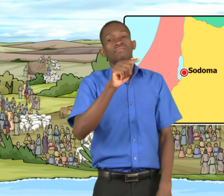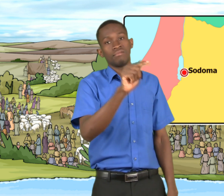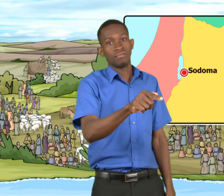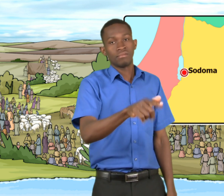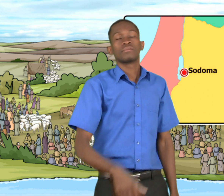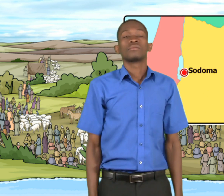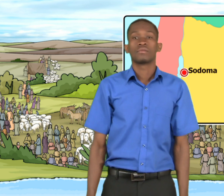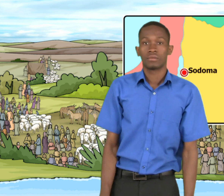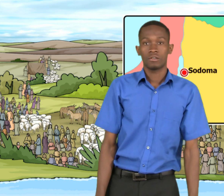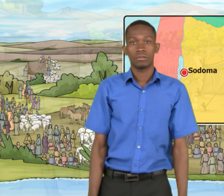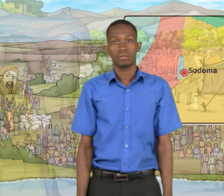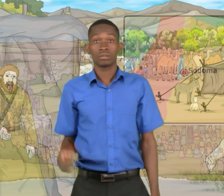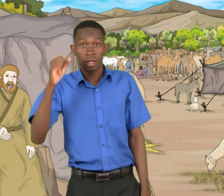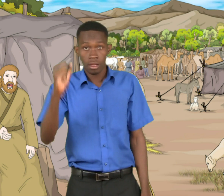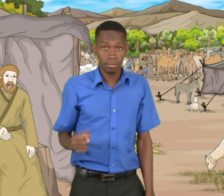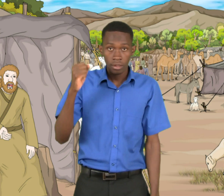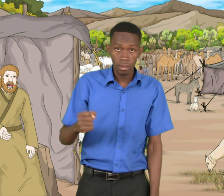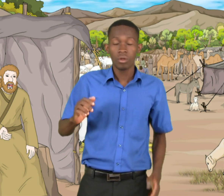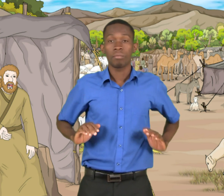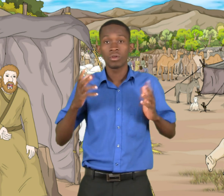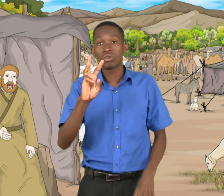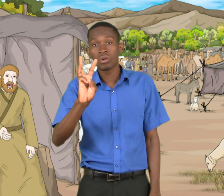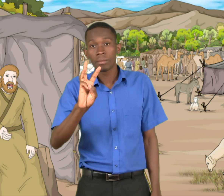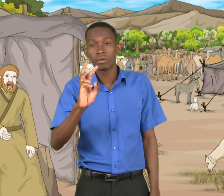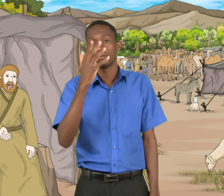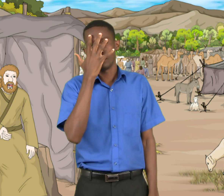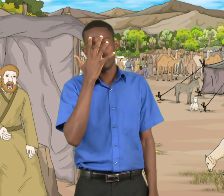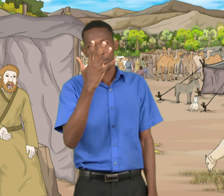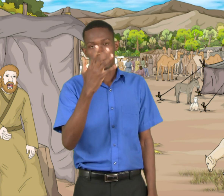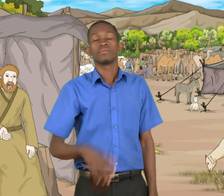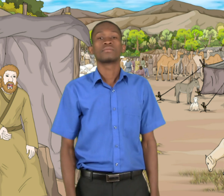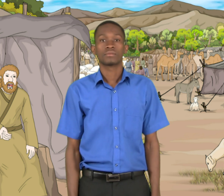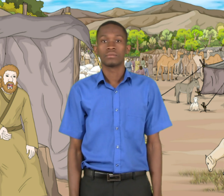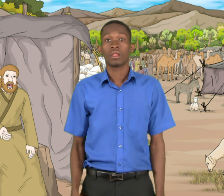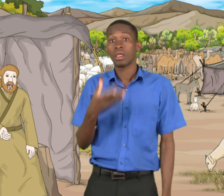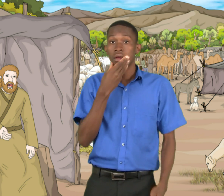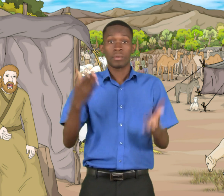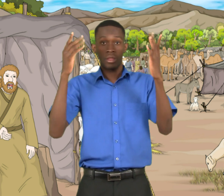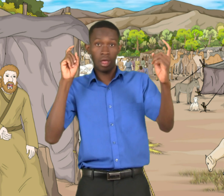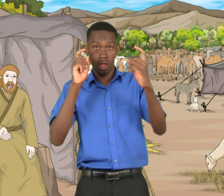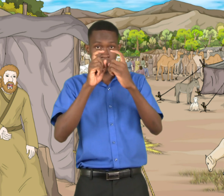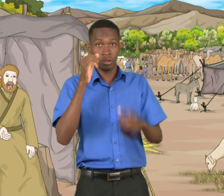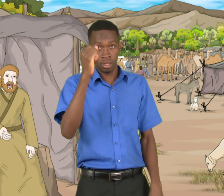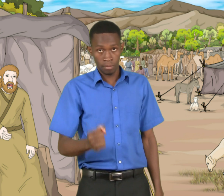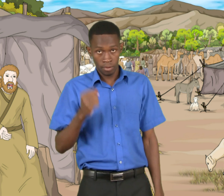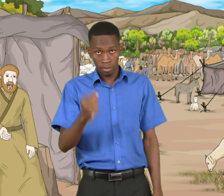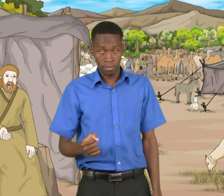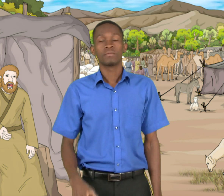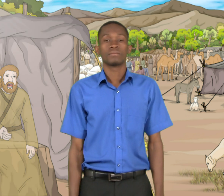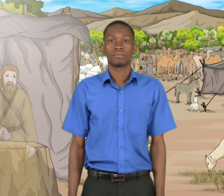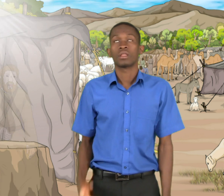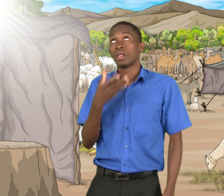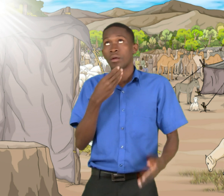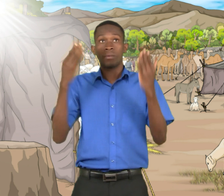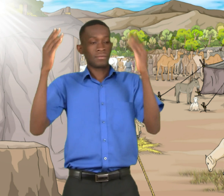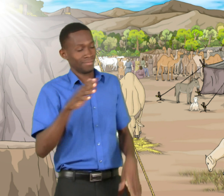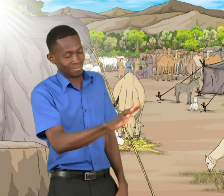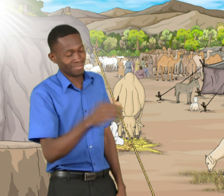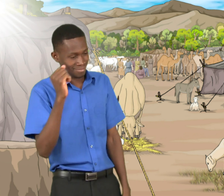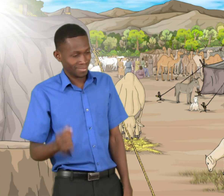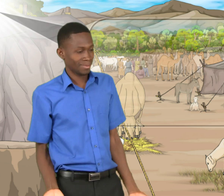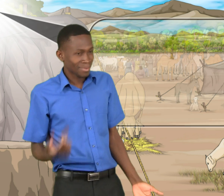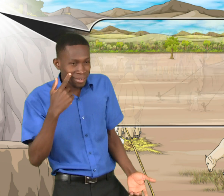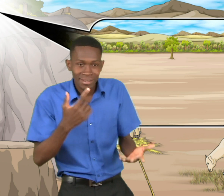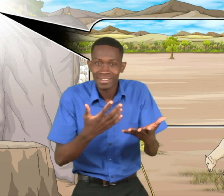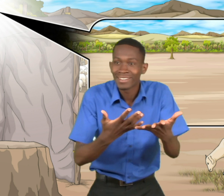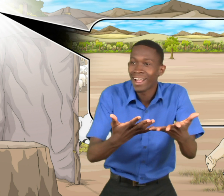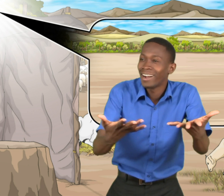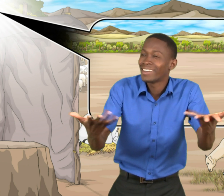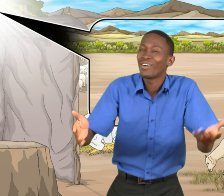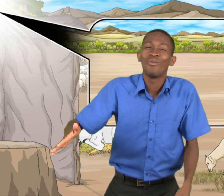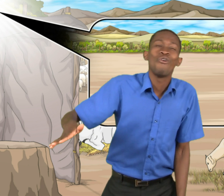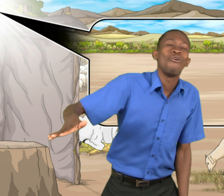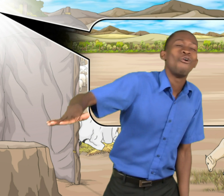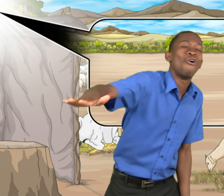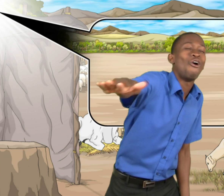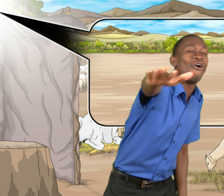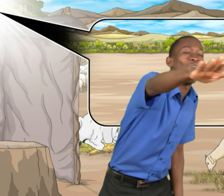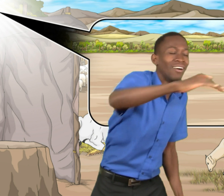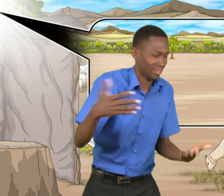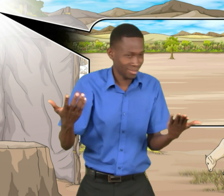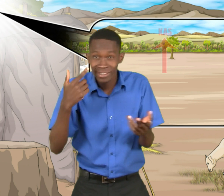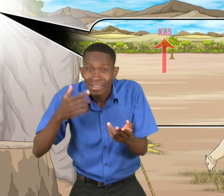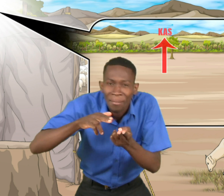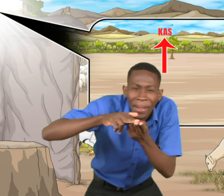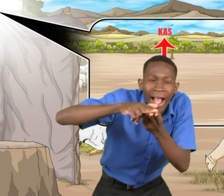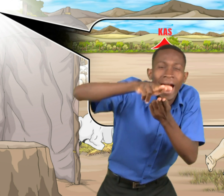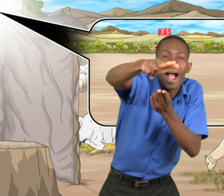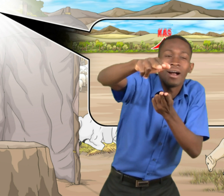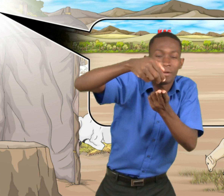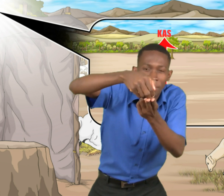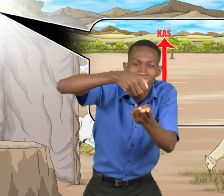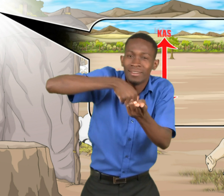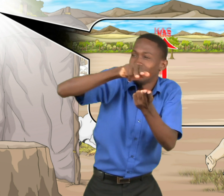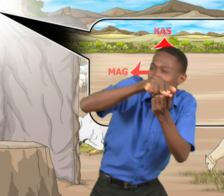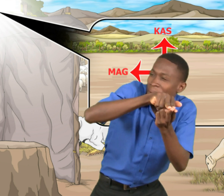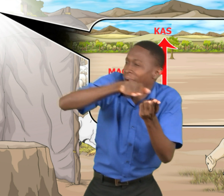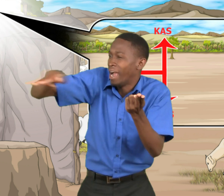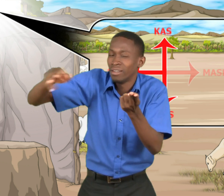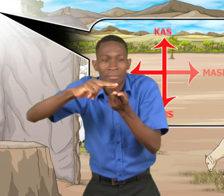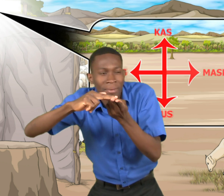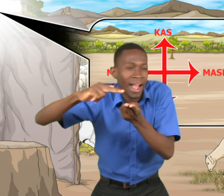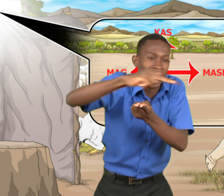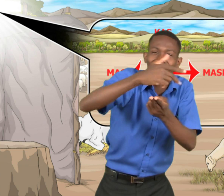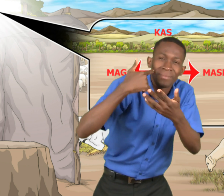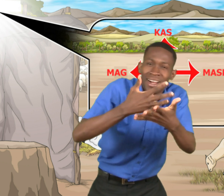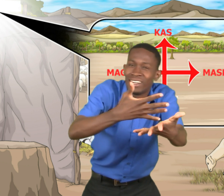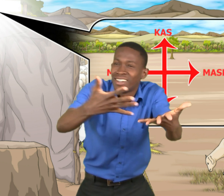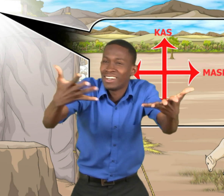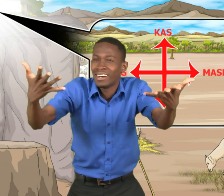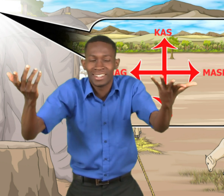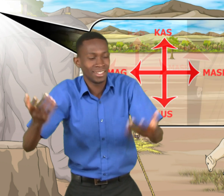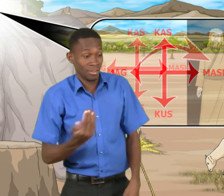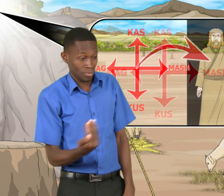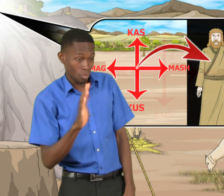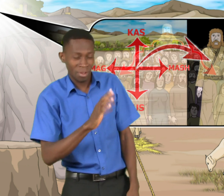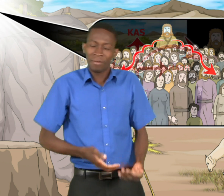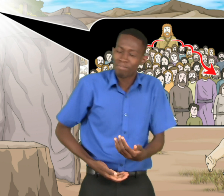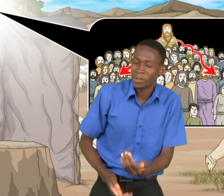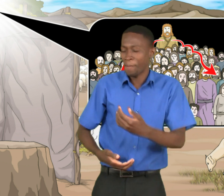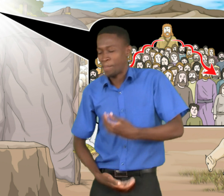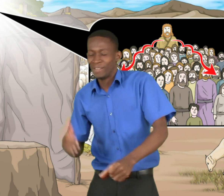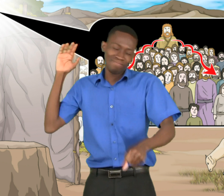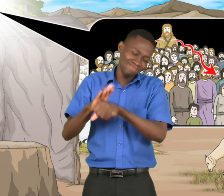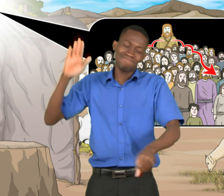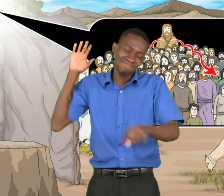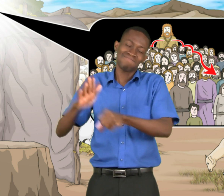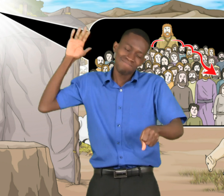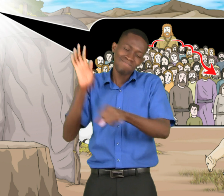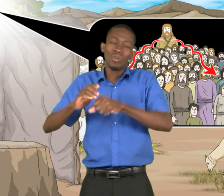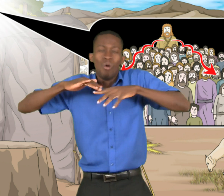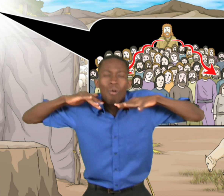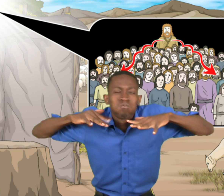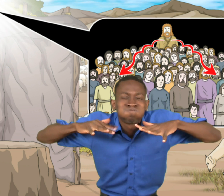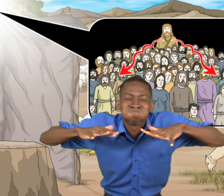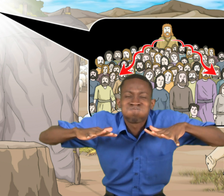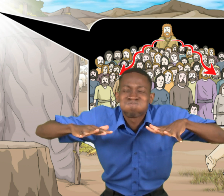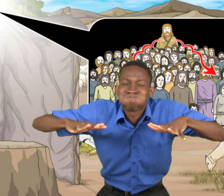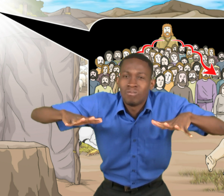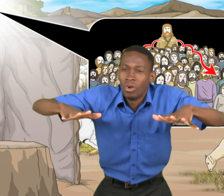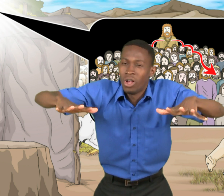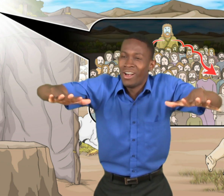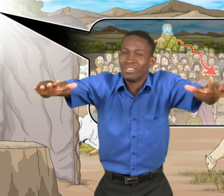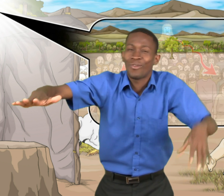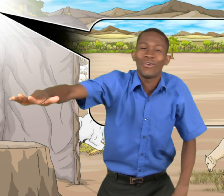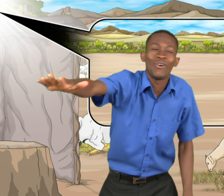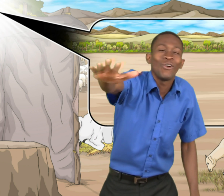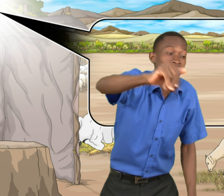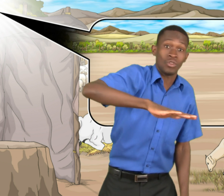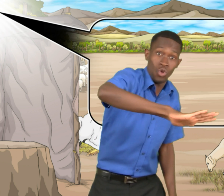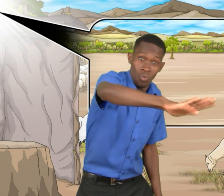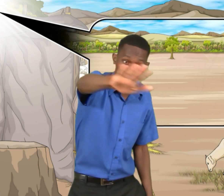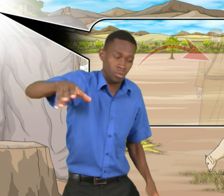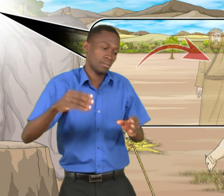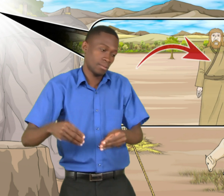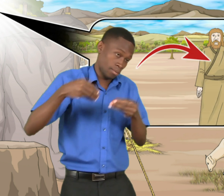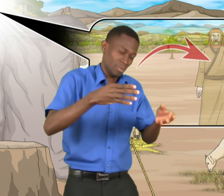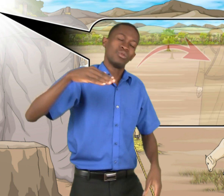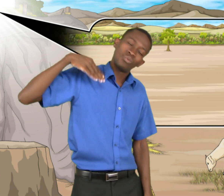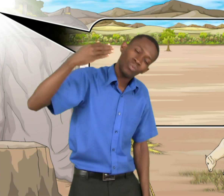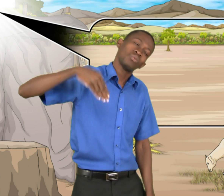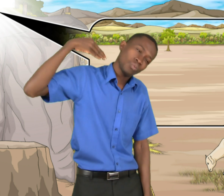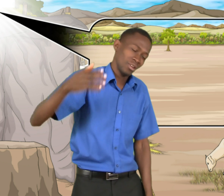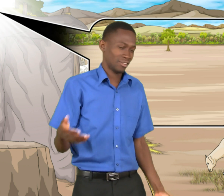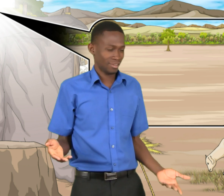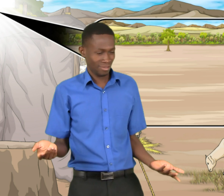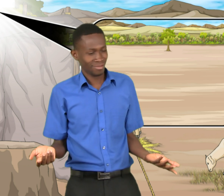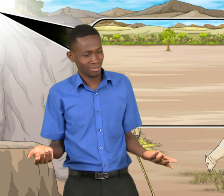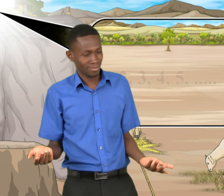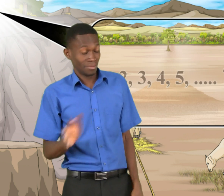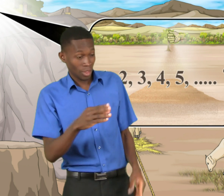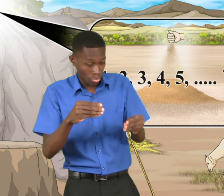After Lot had departed, the LORD said to Abram, “Now lift up your eyes from the place where you are, and look to the north and south and east and west, for all the land that you see, I will give to you and your offspring forever.